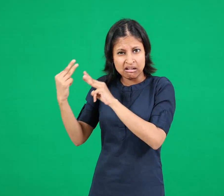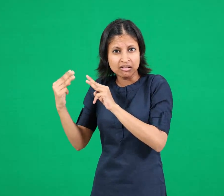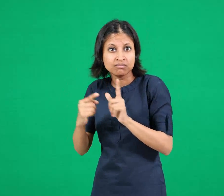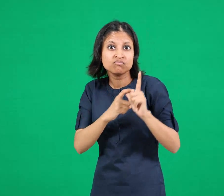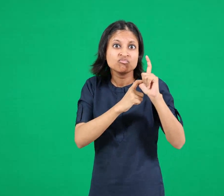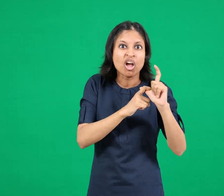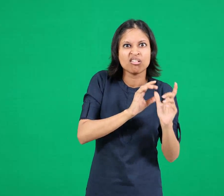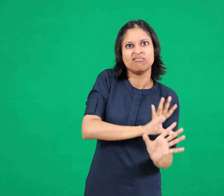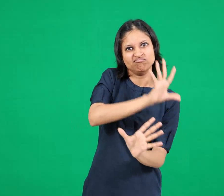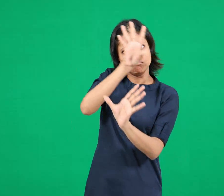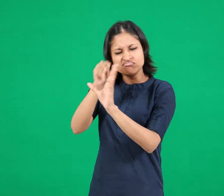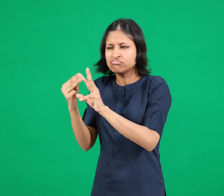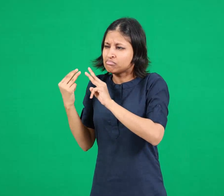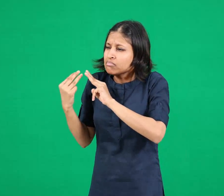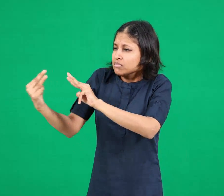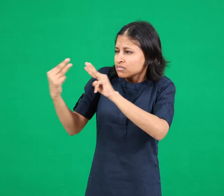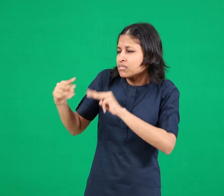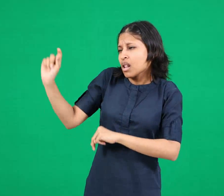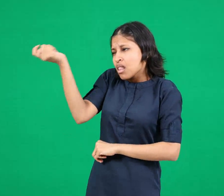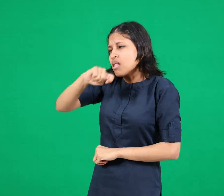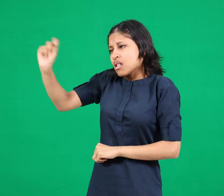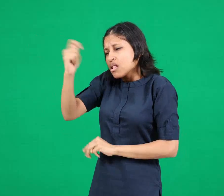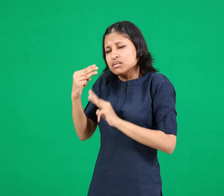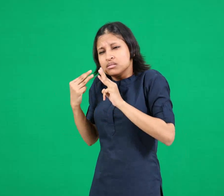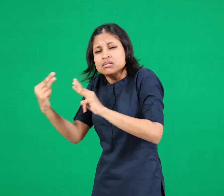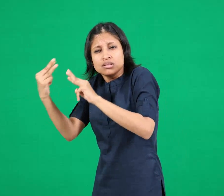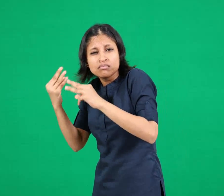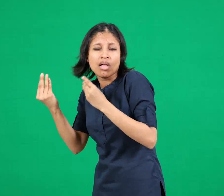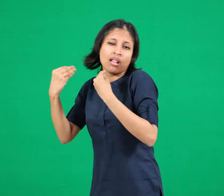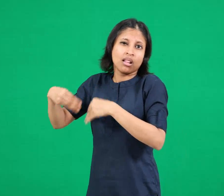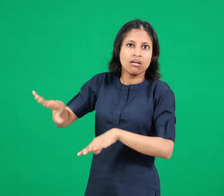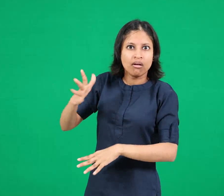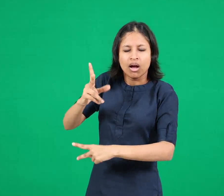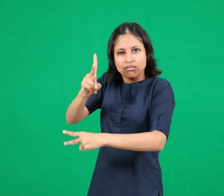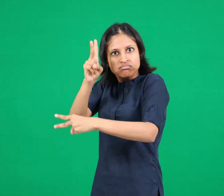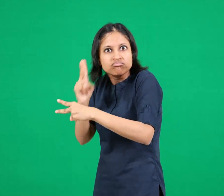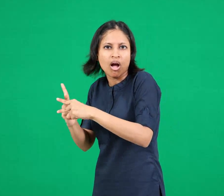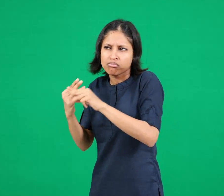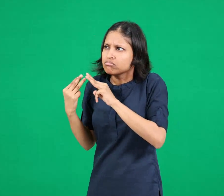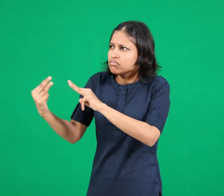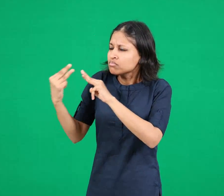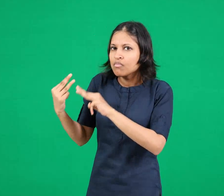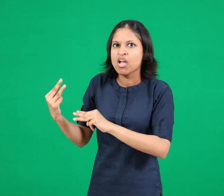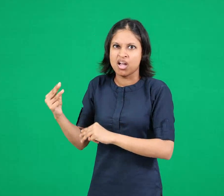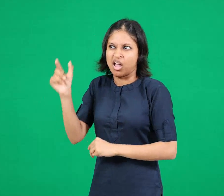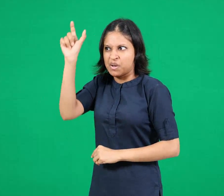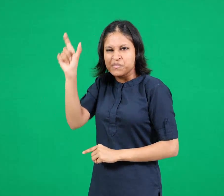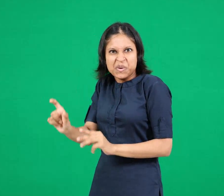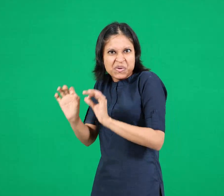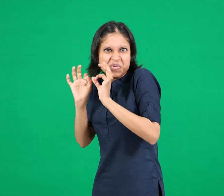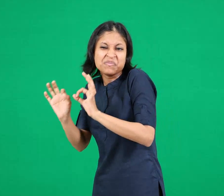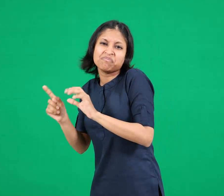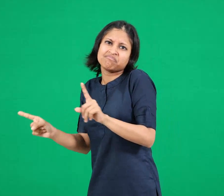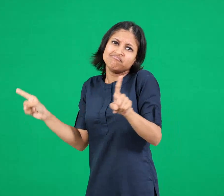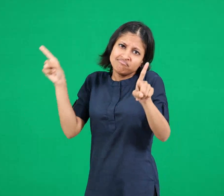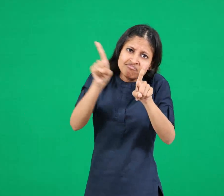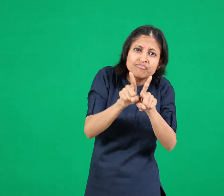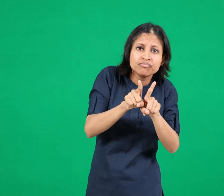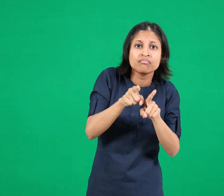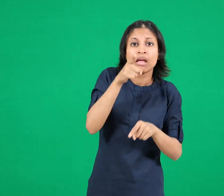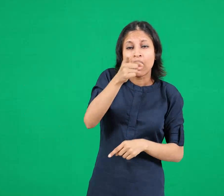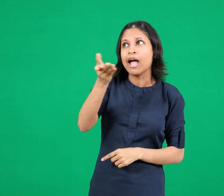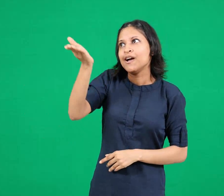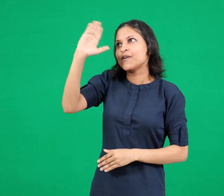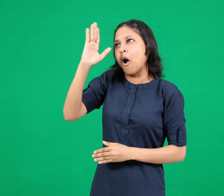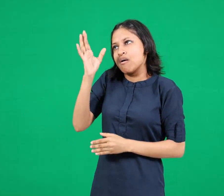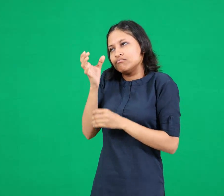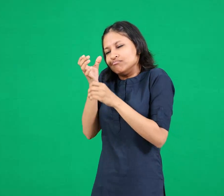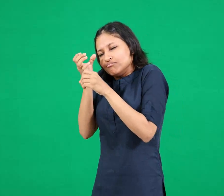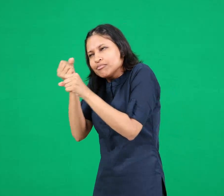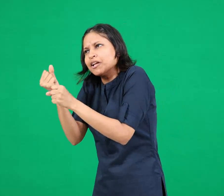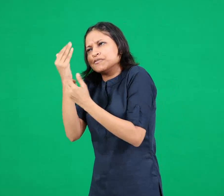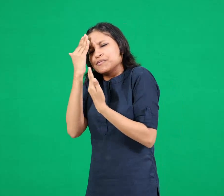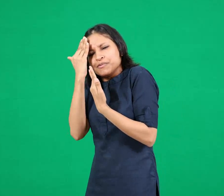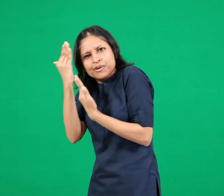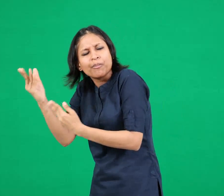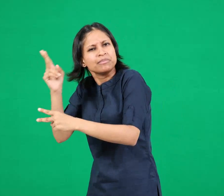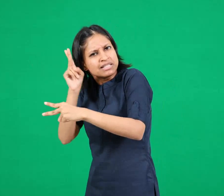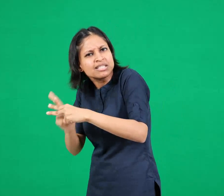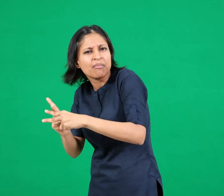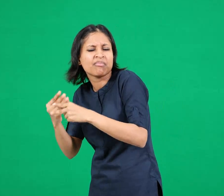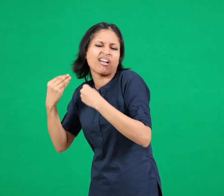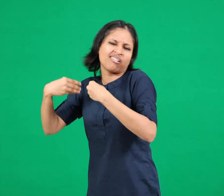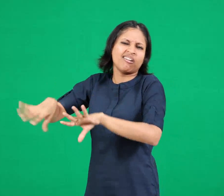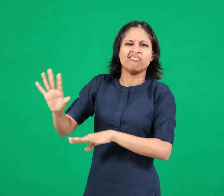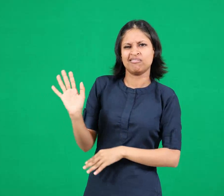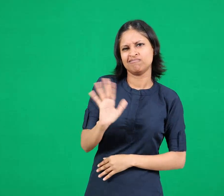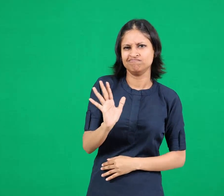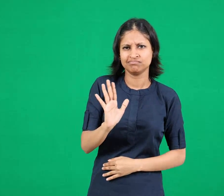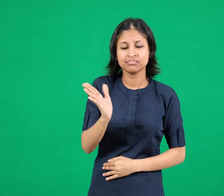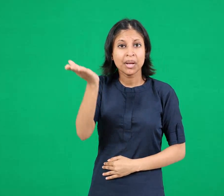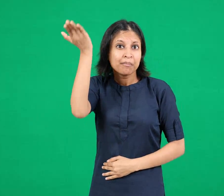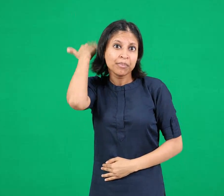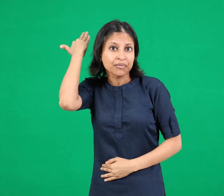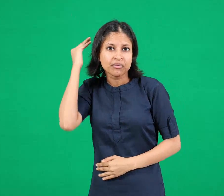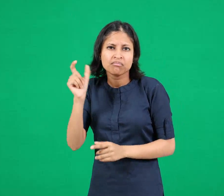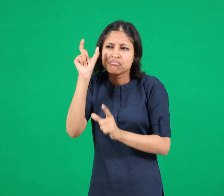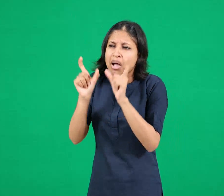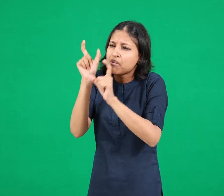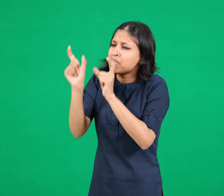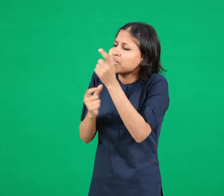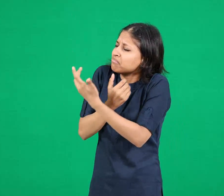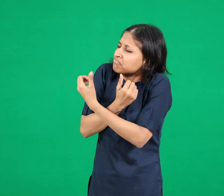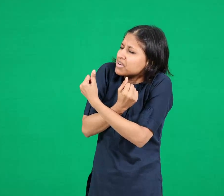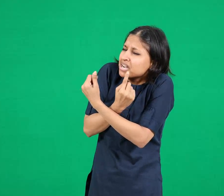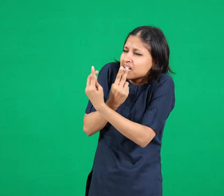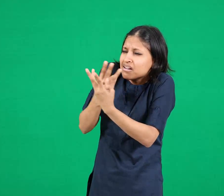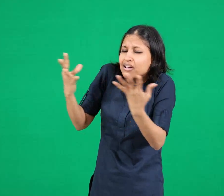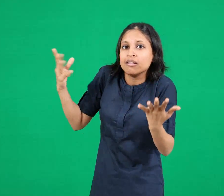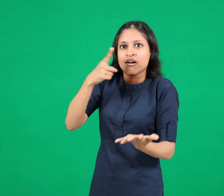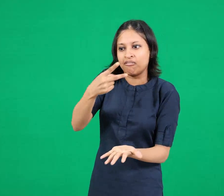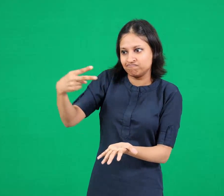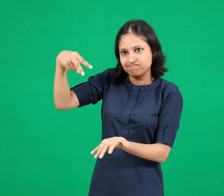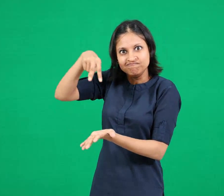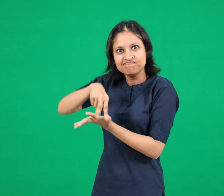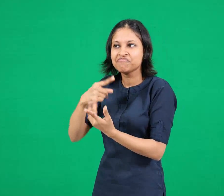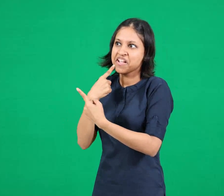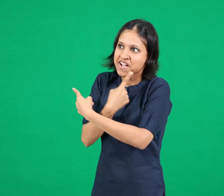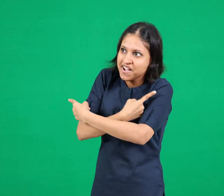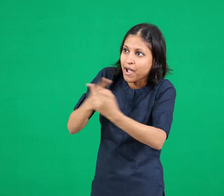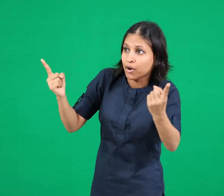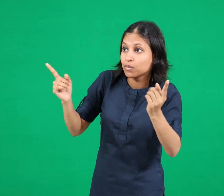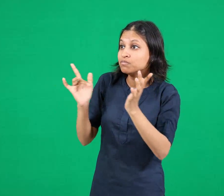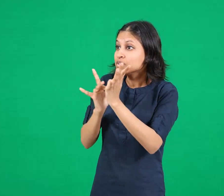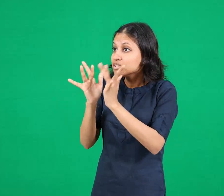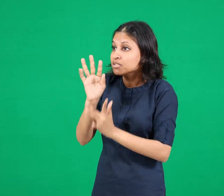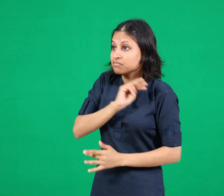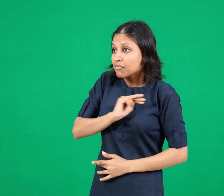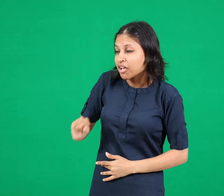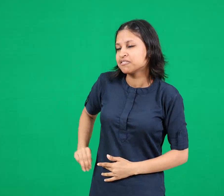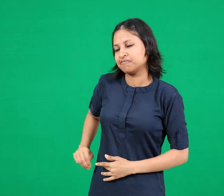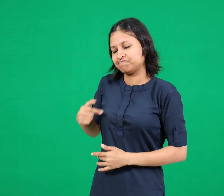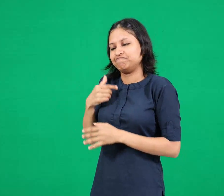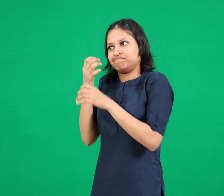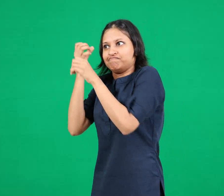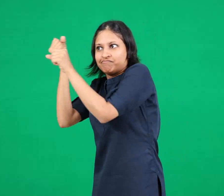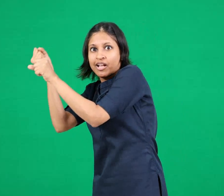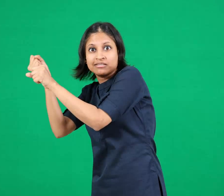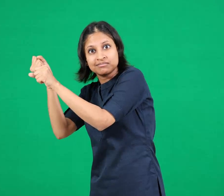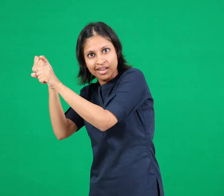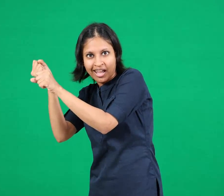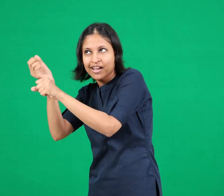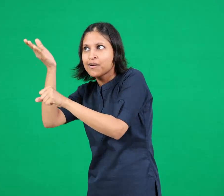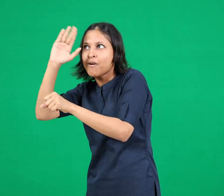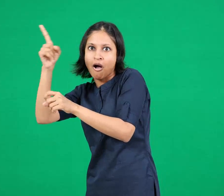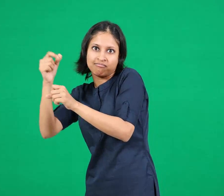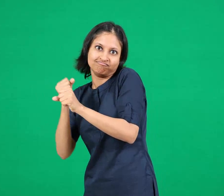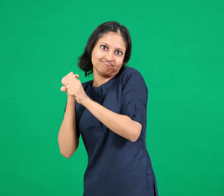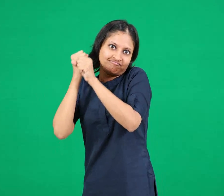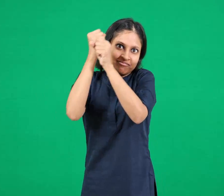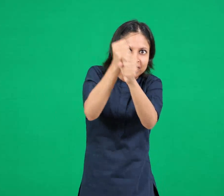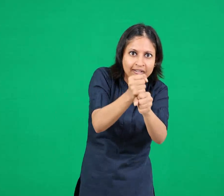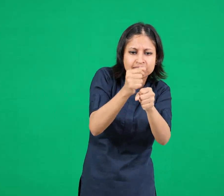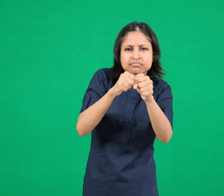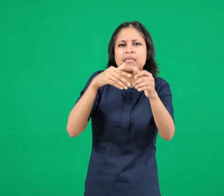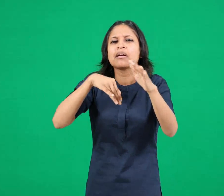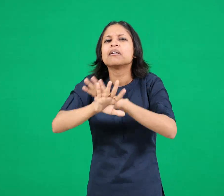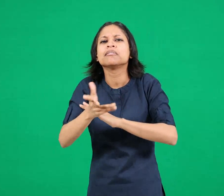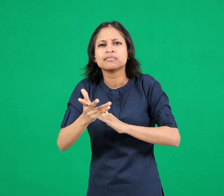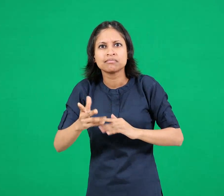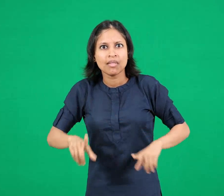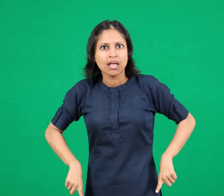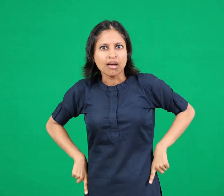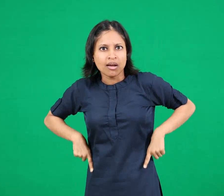Take hold of the eternal life to which you were called when you made the good confession before many witnesses.